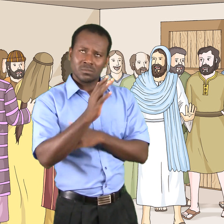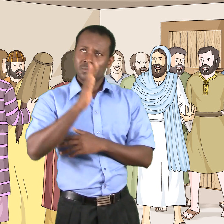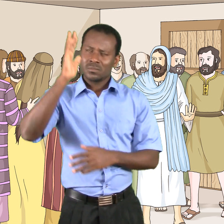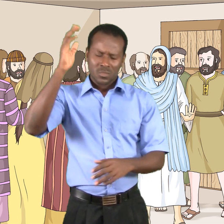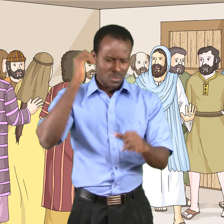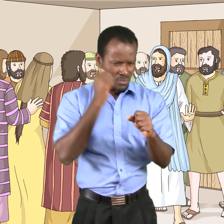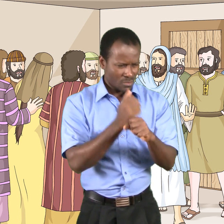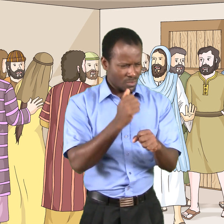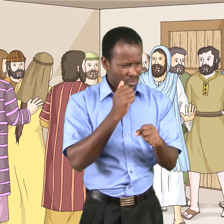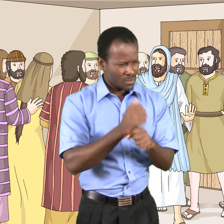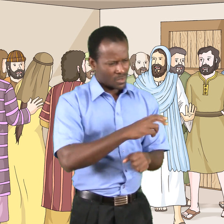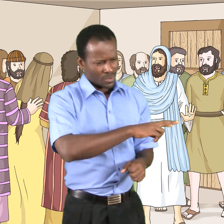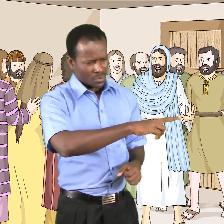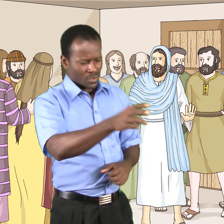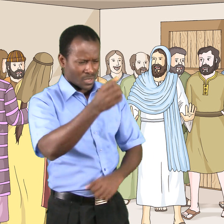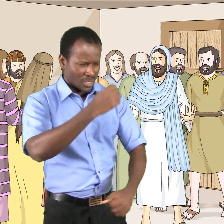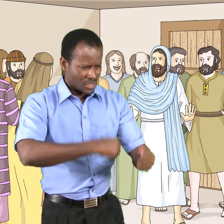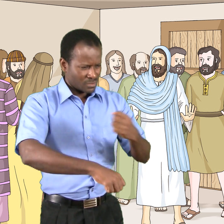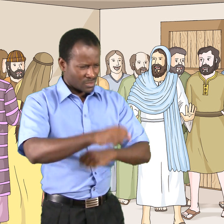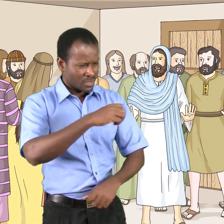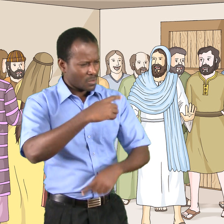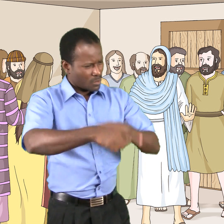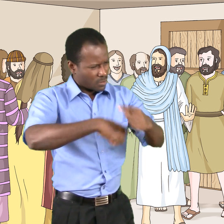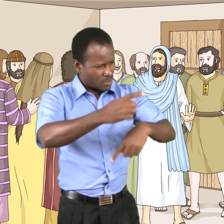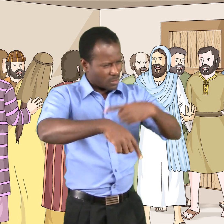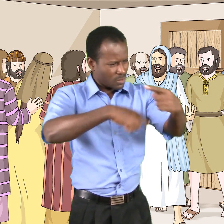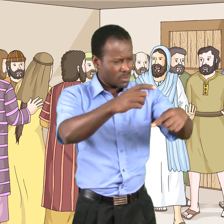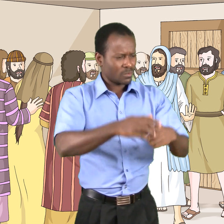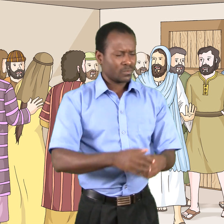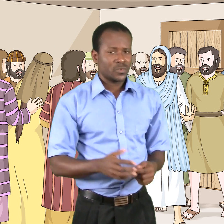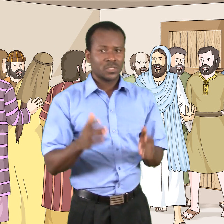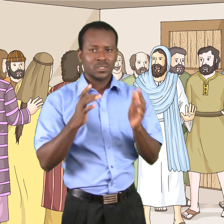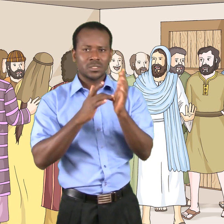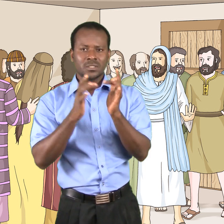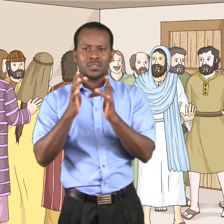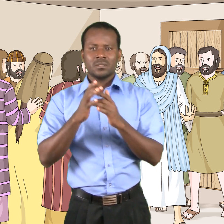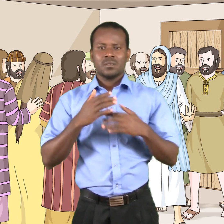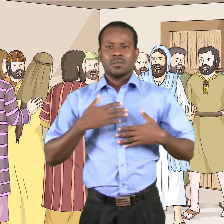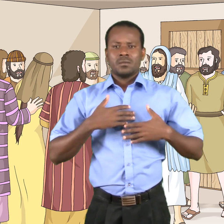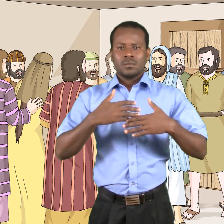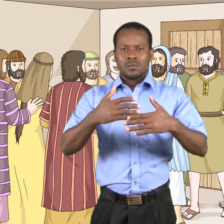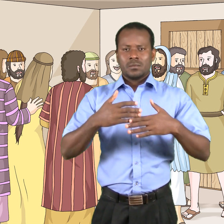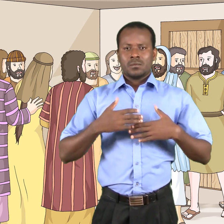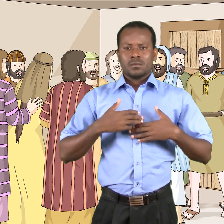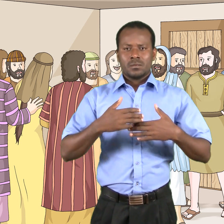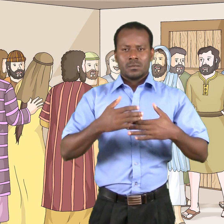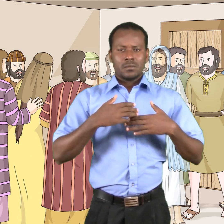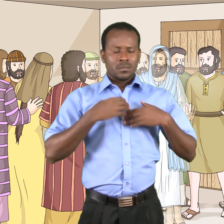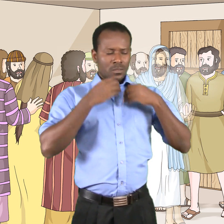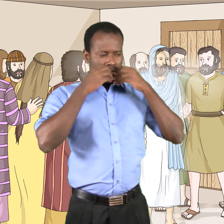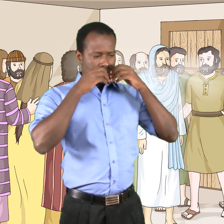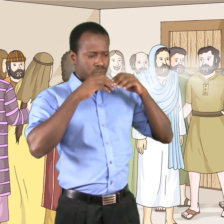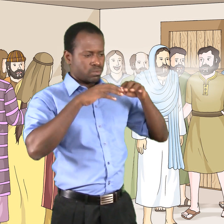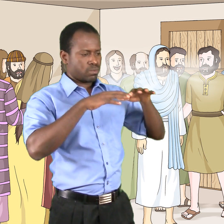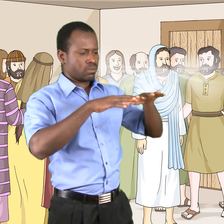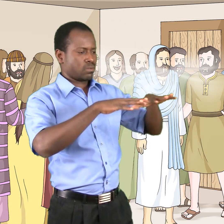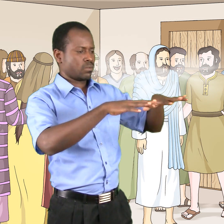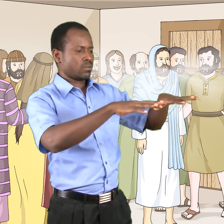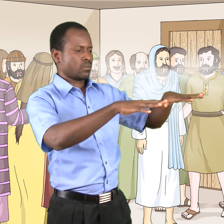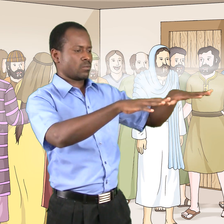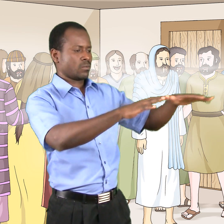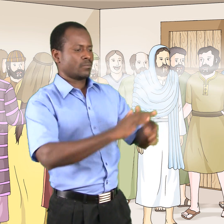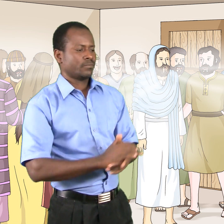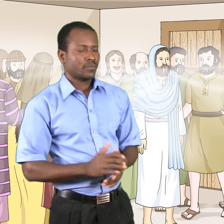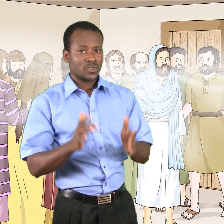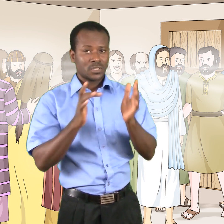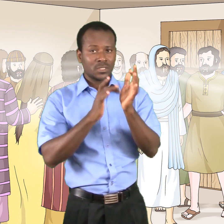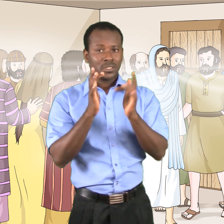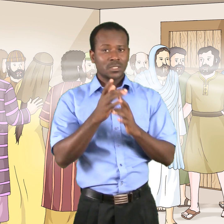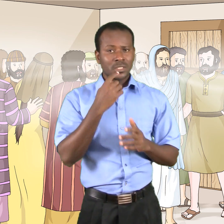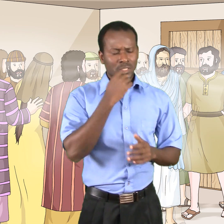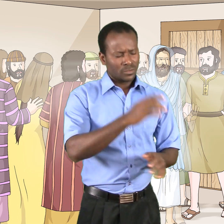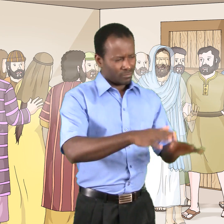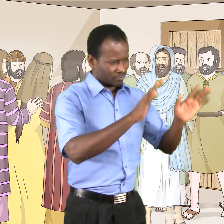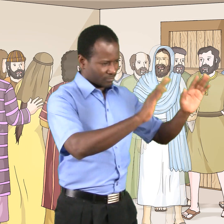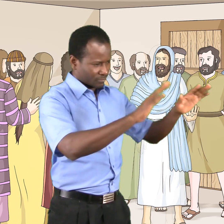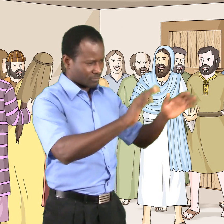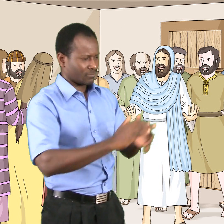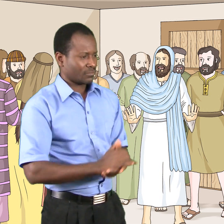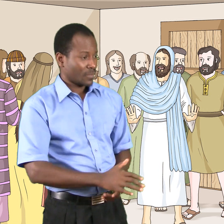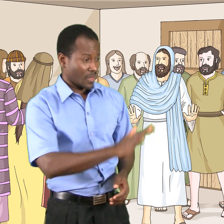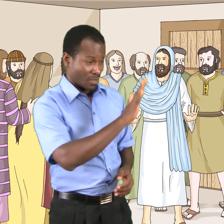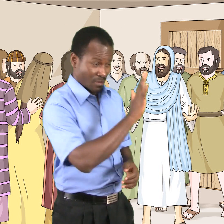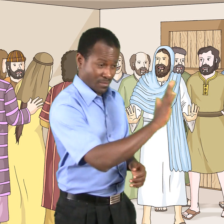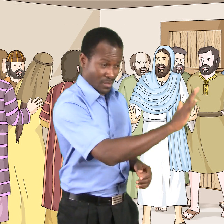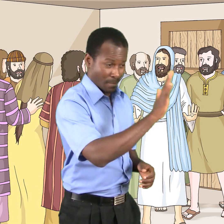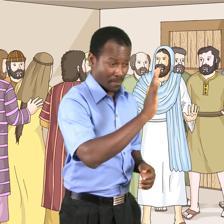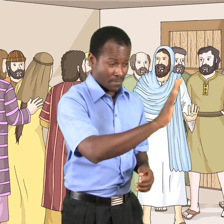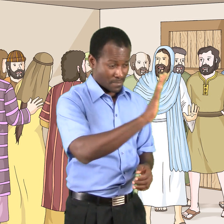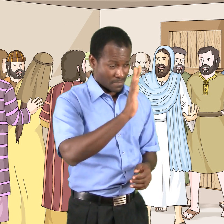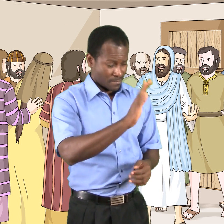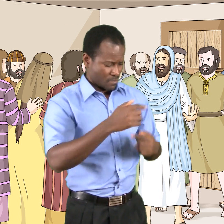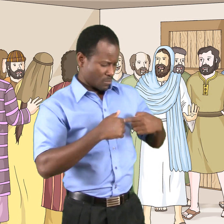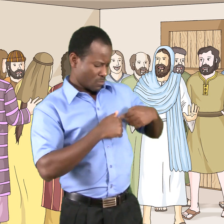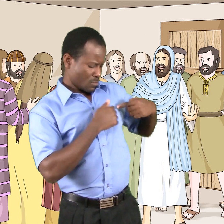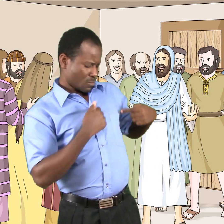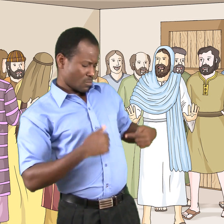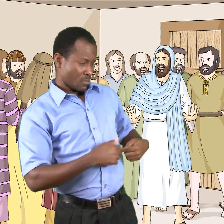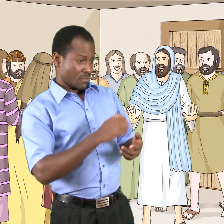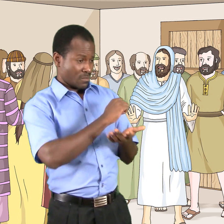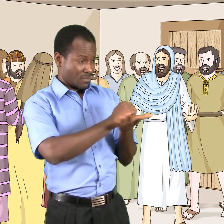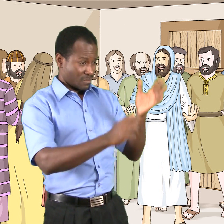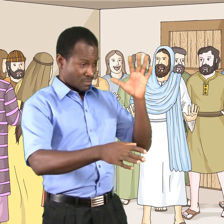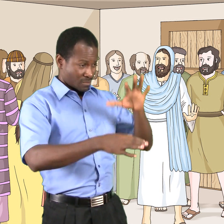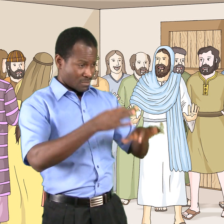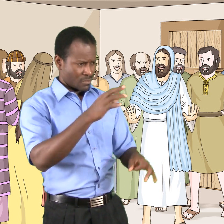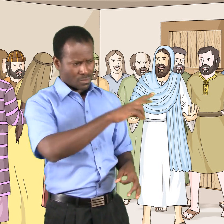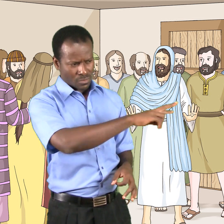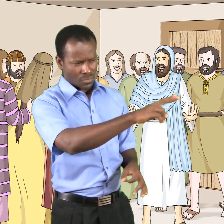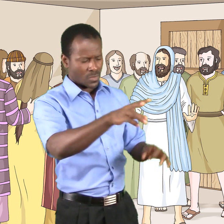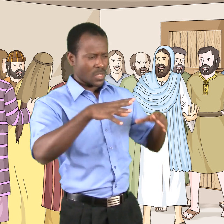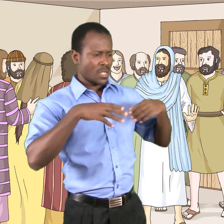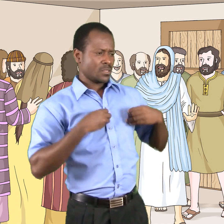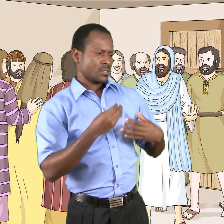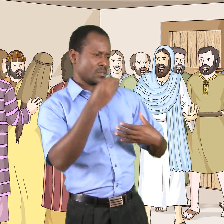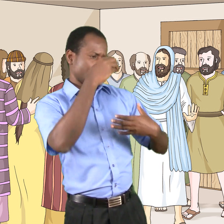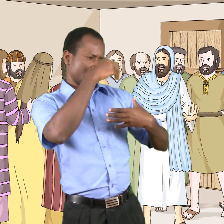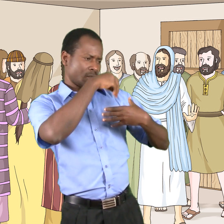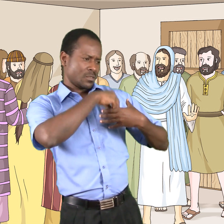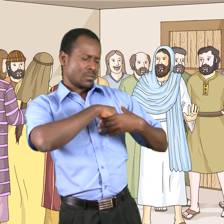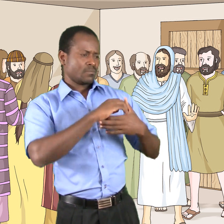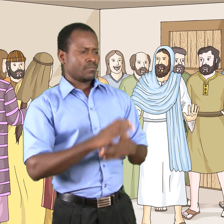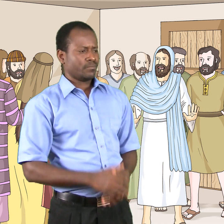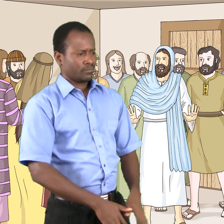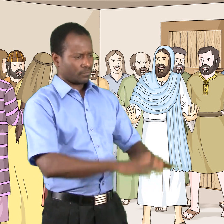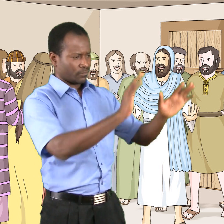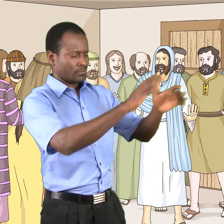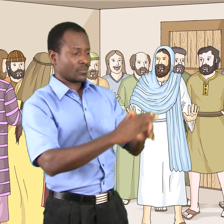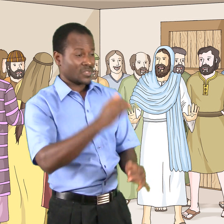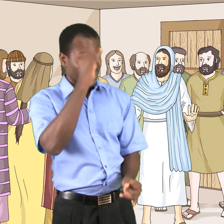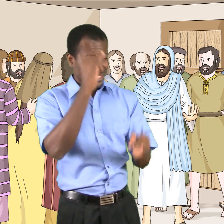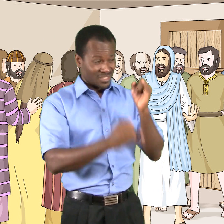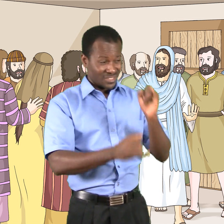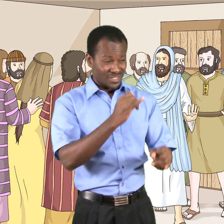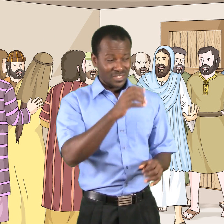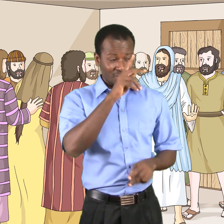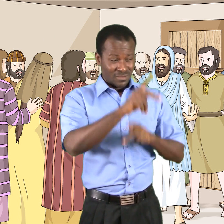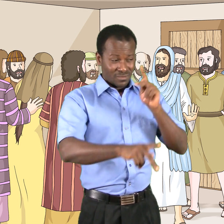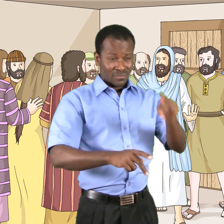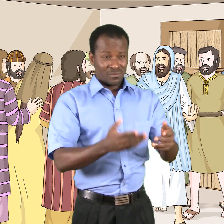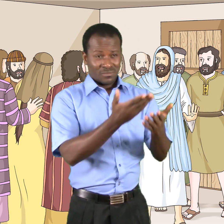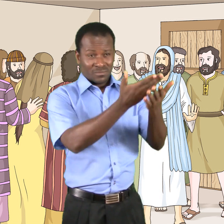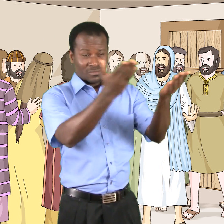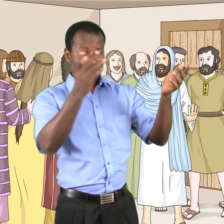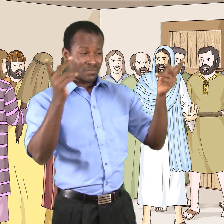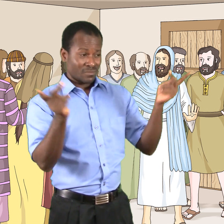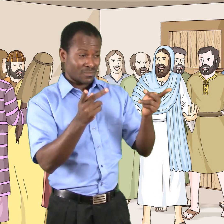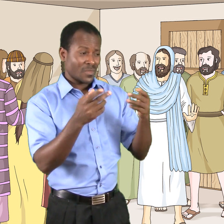As the Father has sent Me, so also I am sending you.”